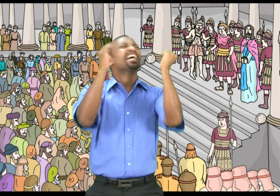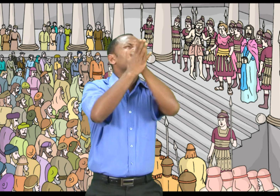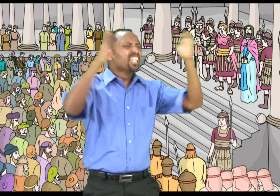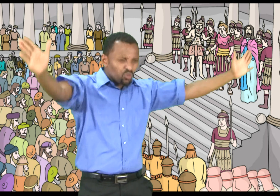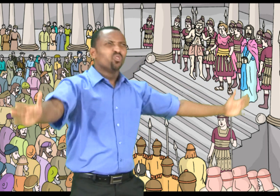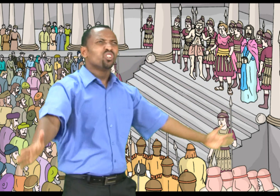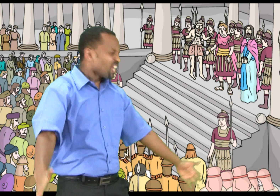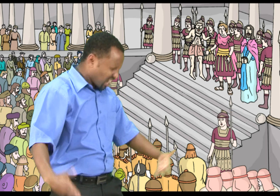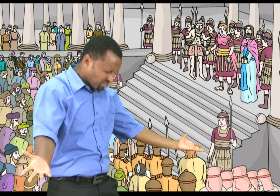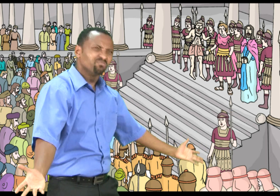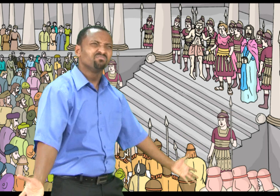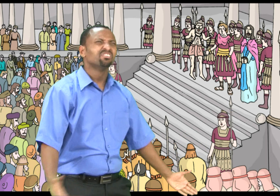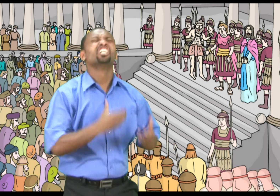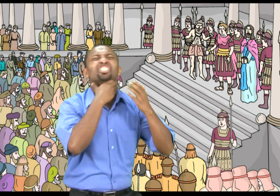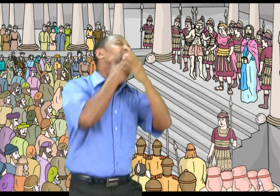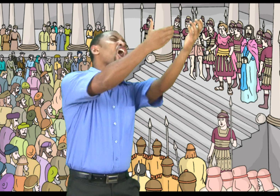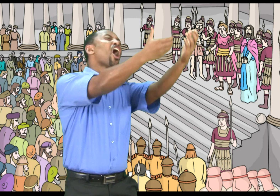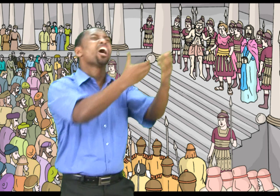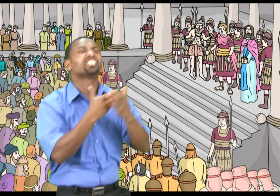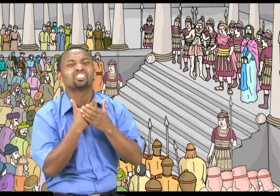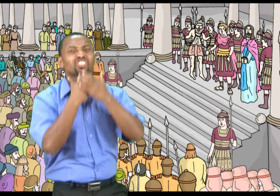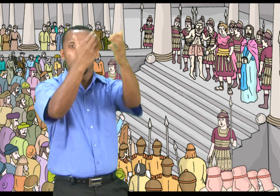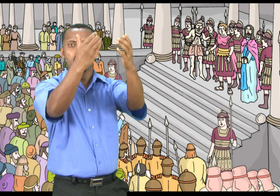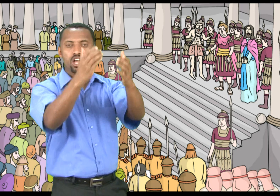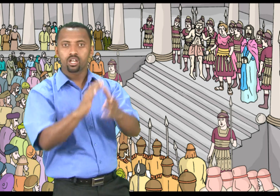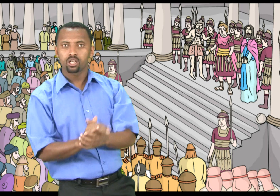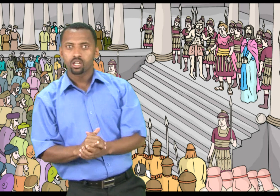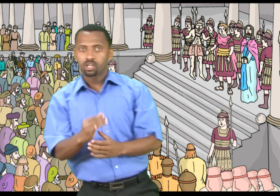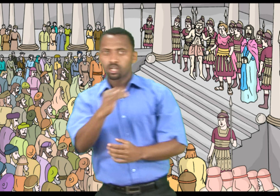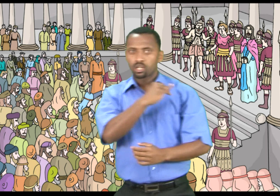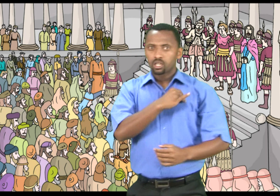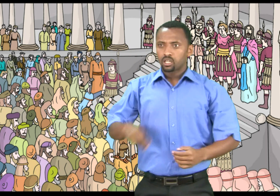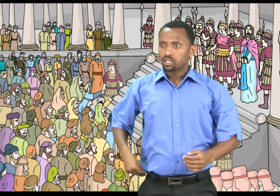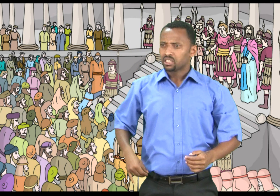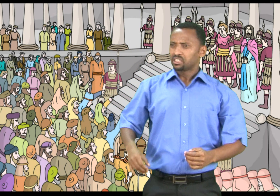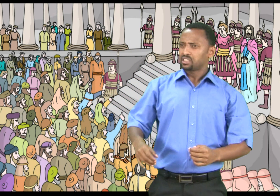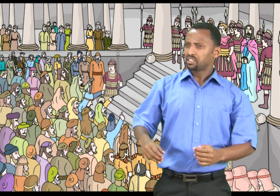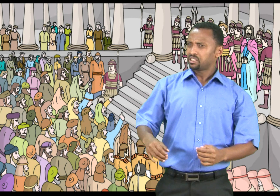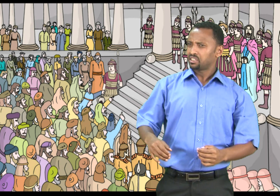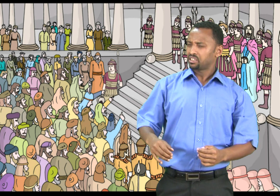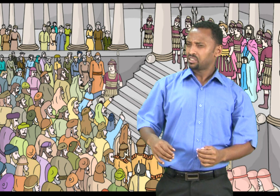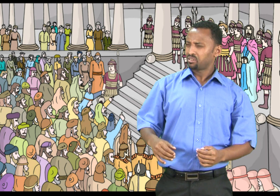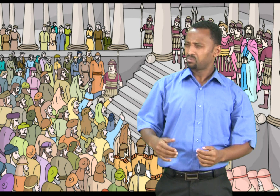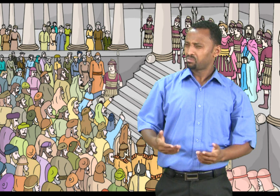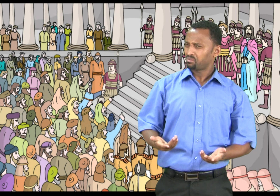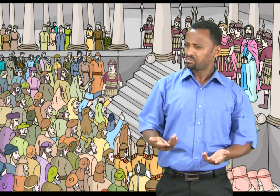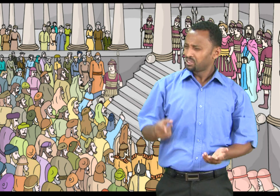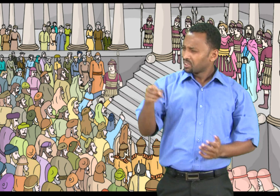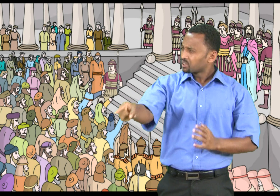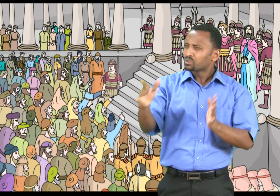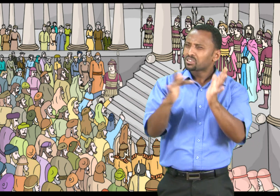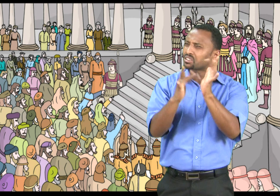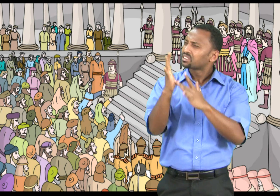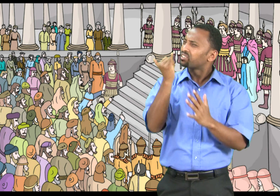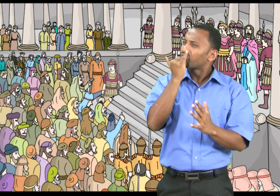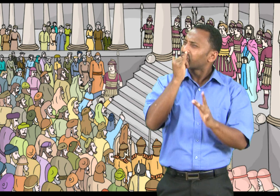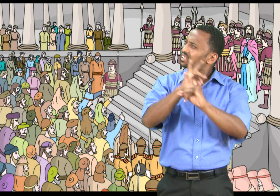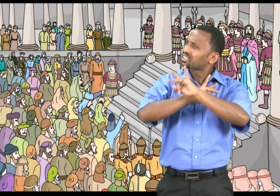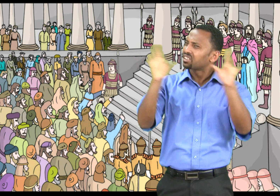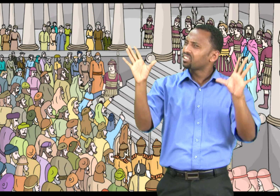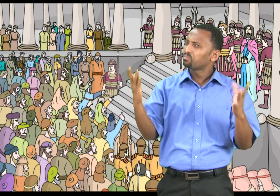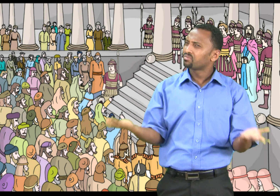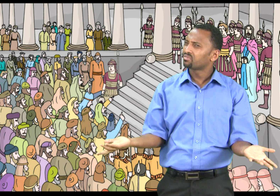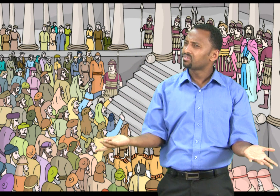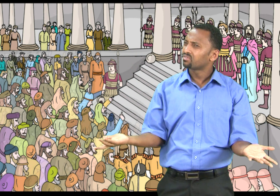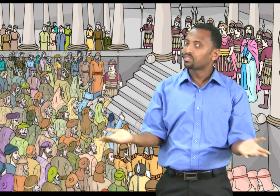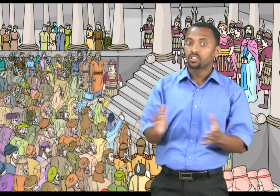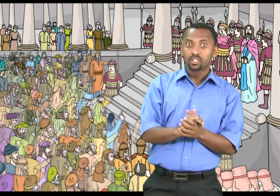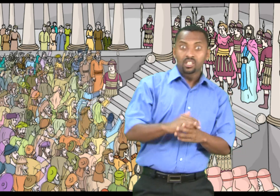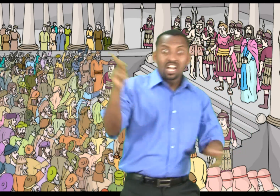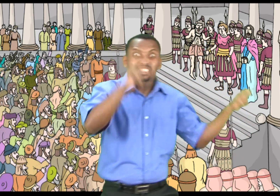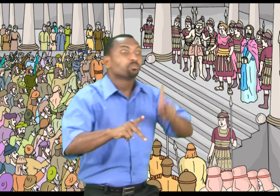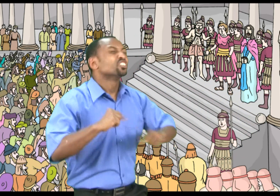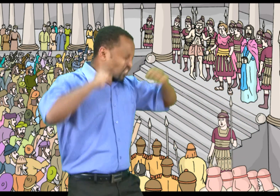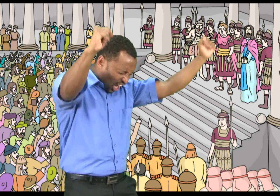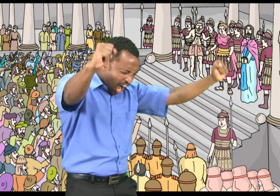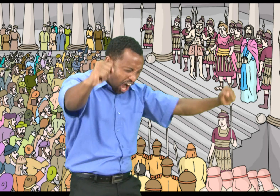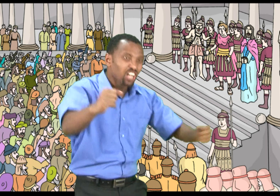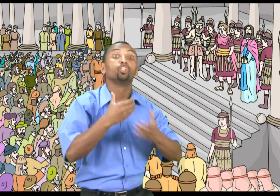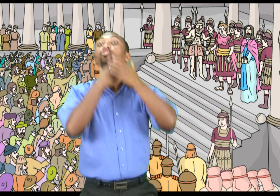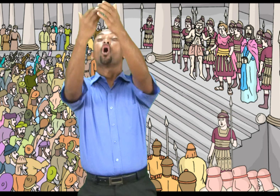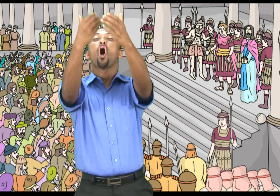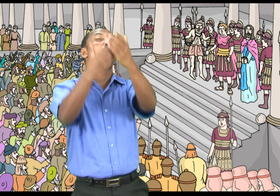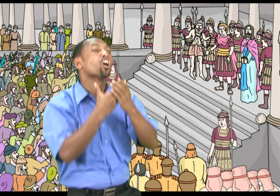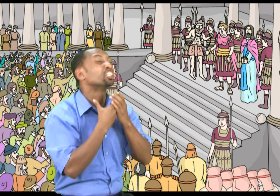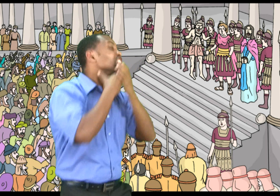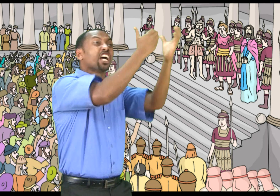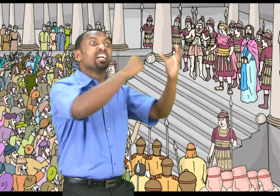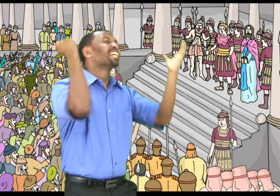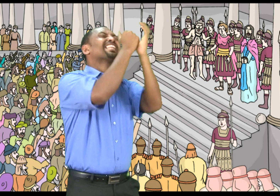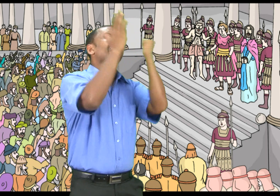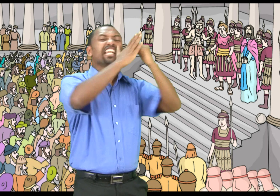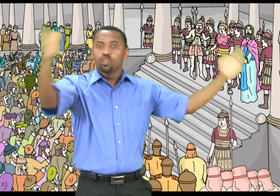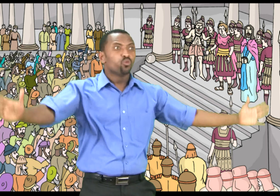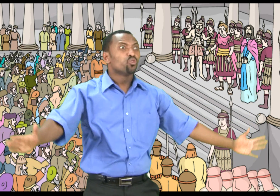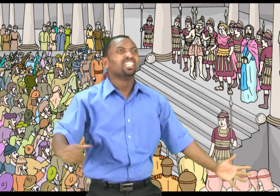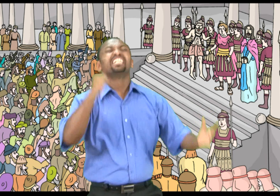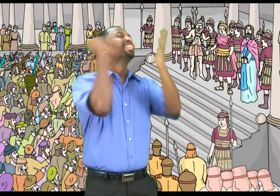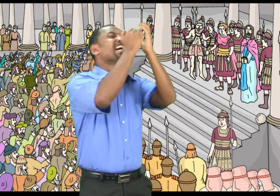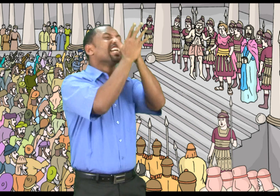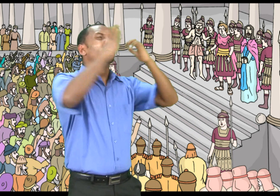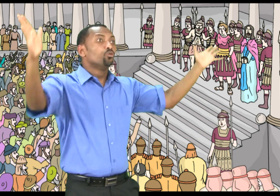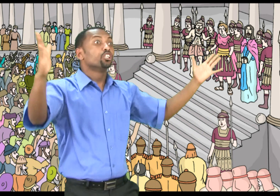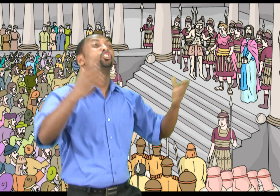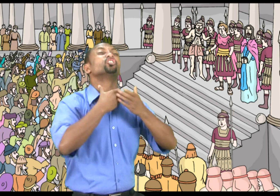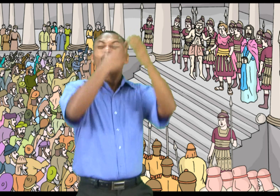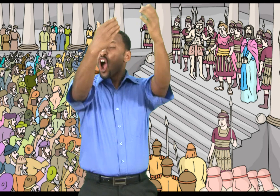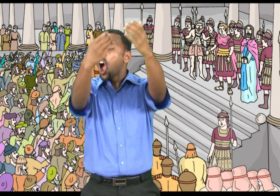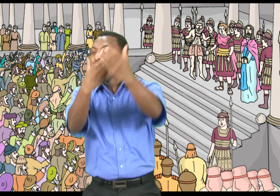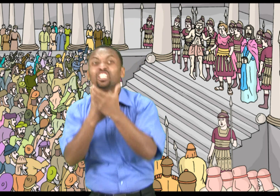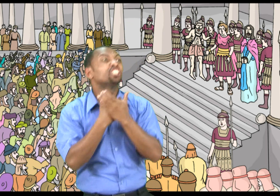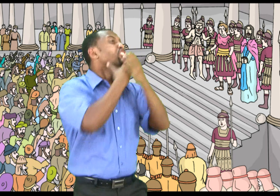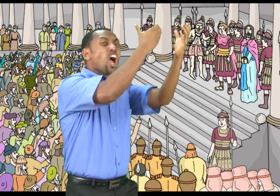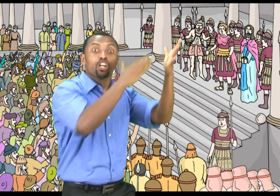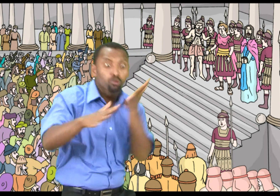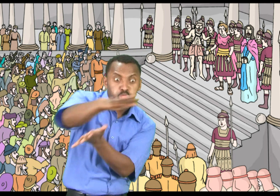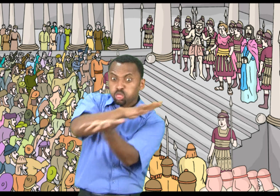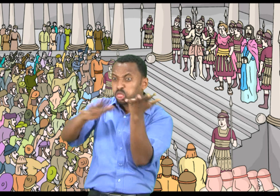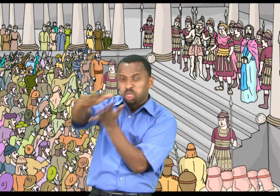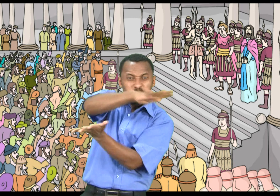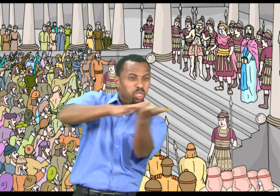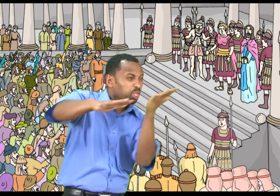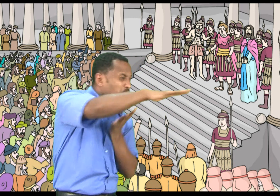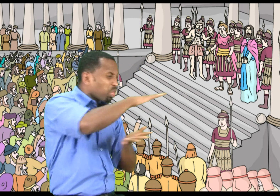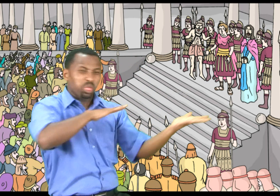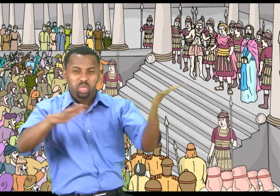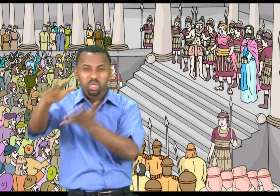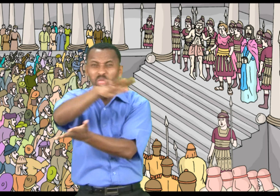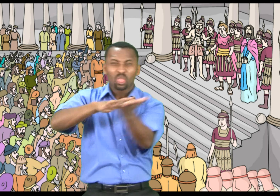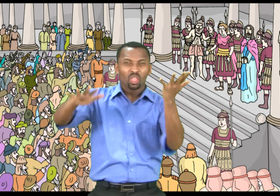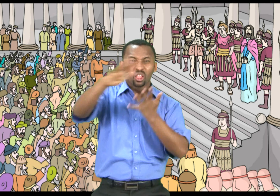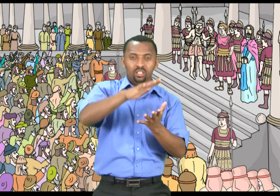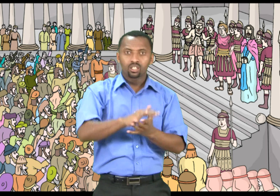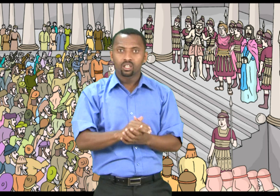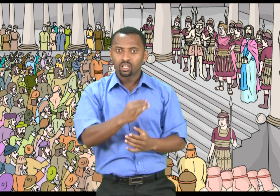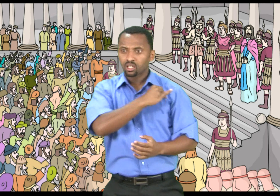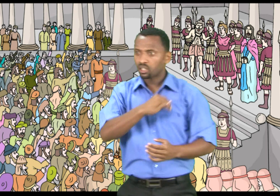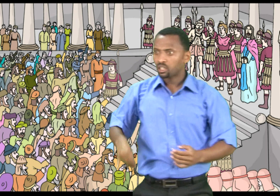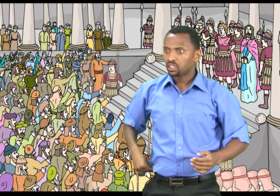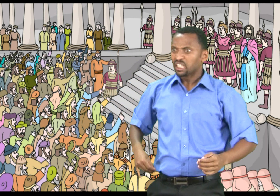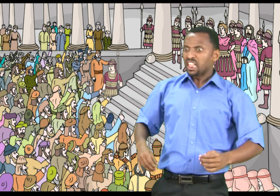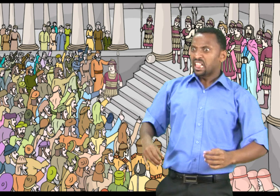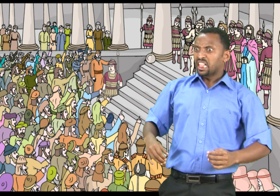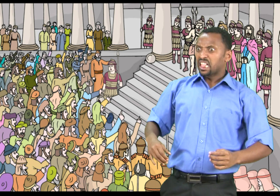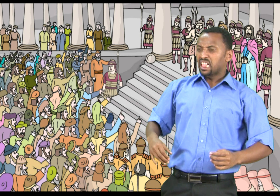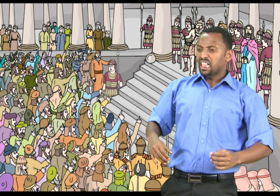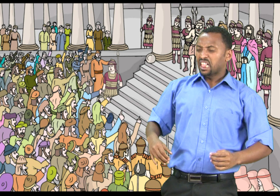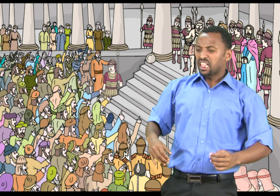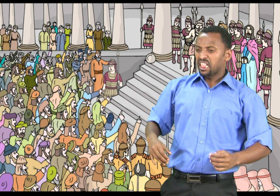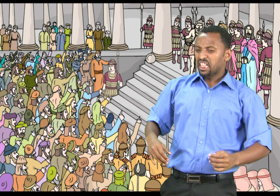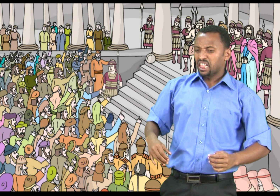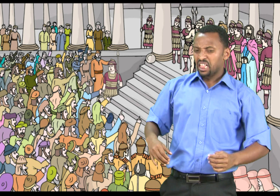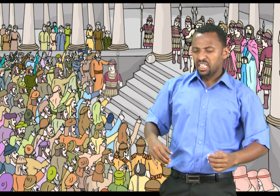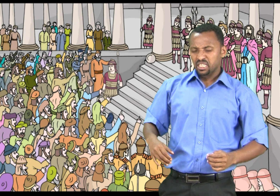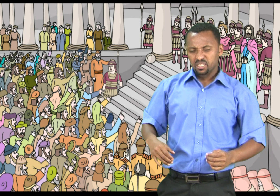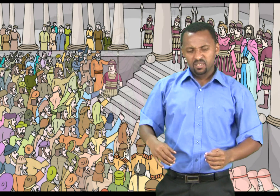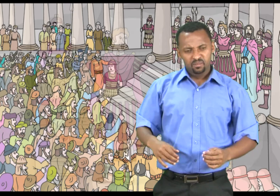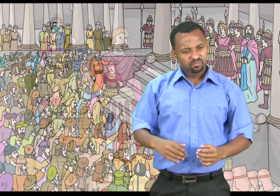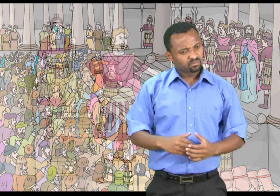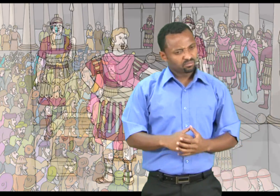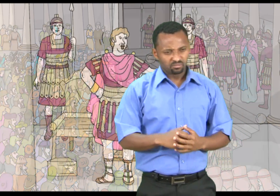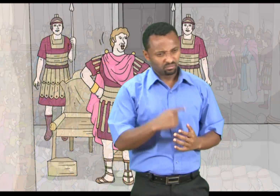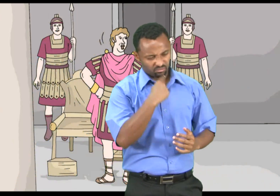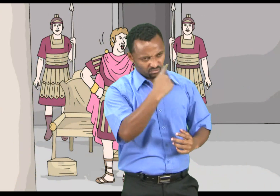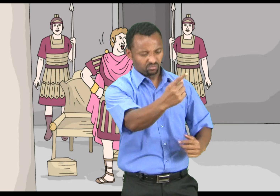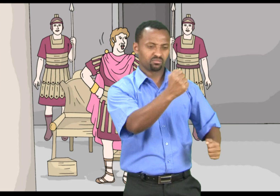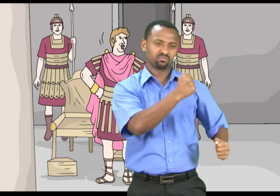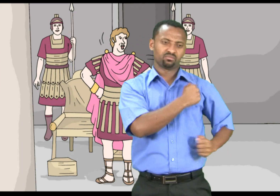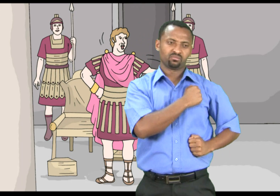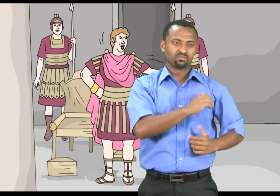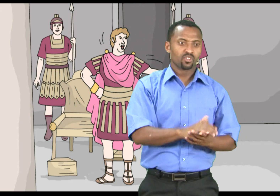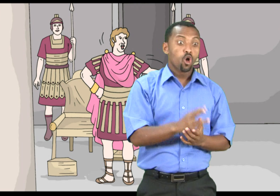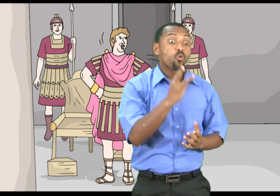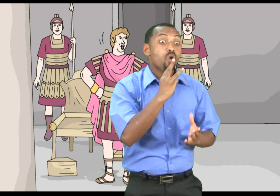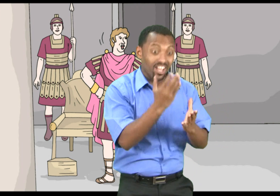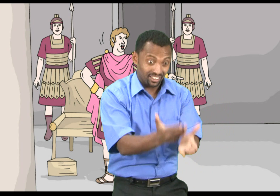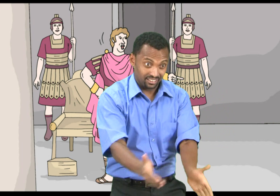Pilate asked. They all answered, “Crucify Him!” “Why?” asked Pilate. “What evil has He done?” But they shouted all the louder, “Crucify Him!”